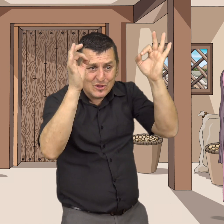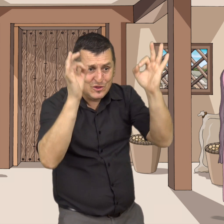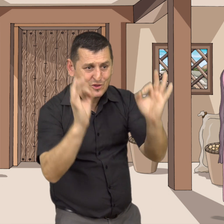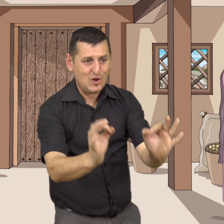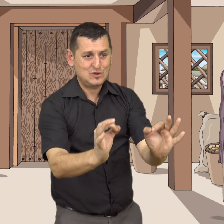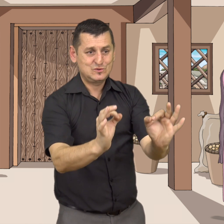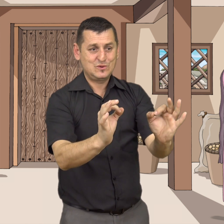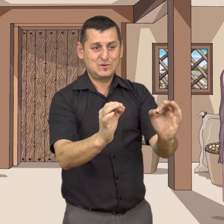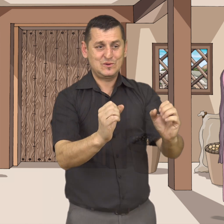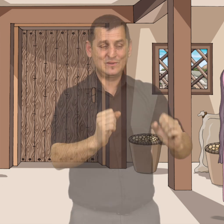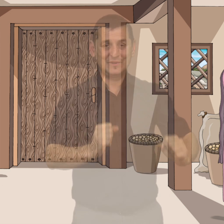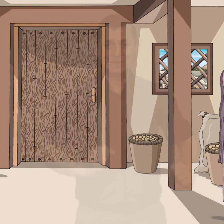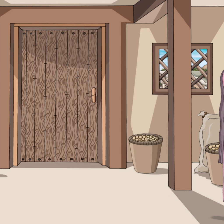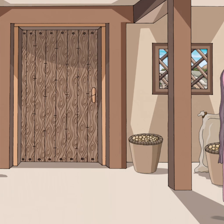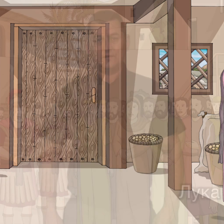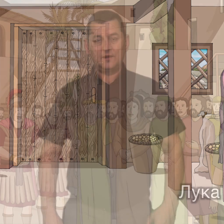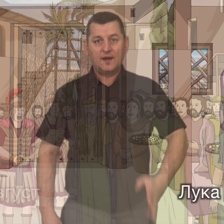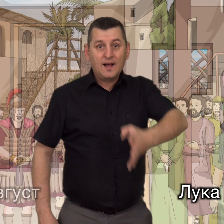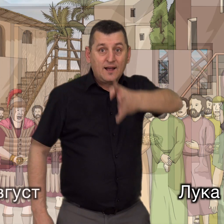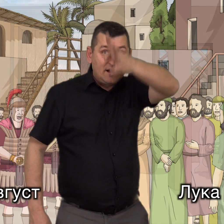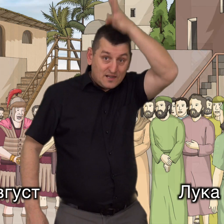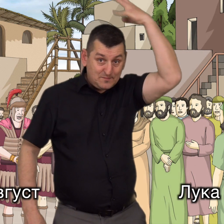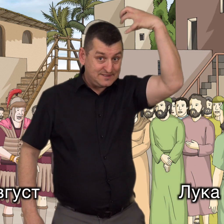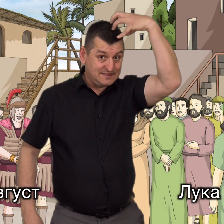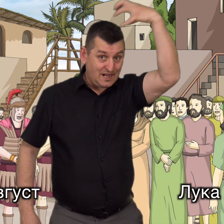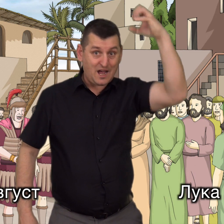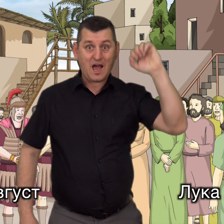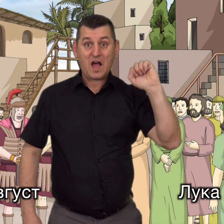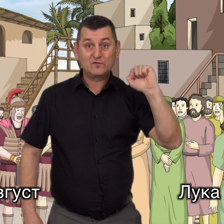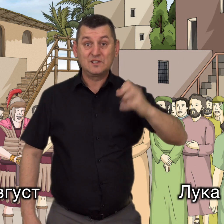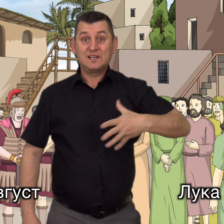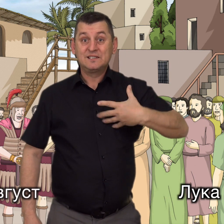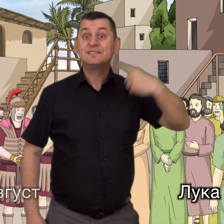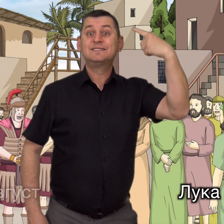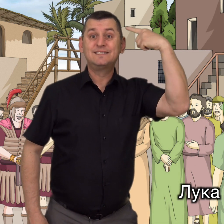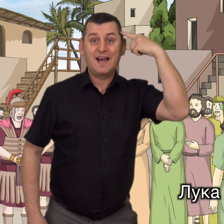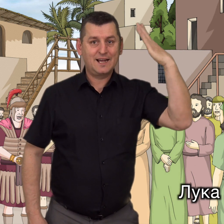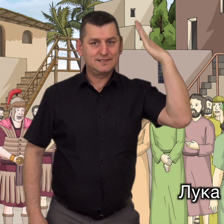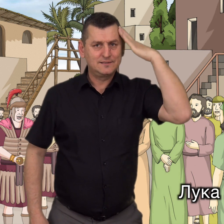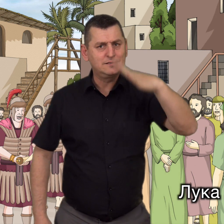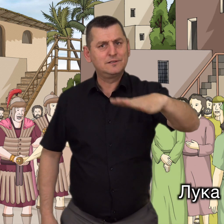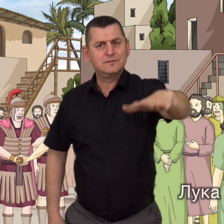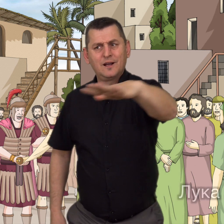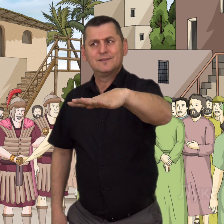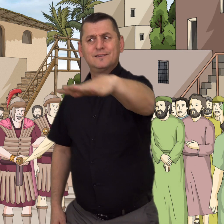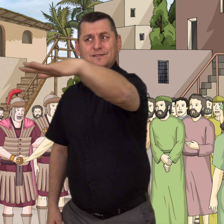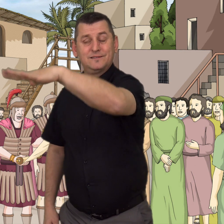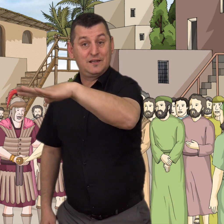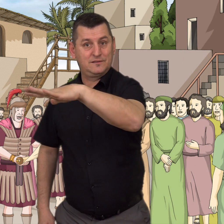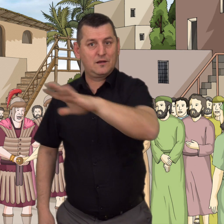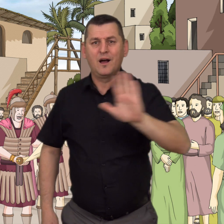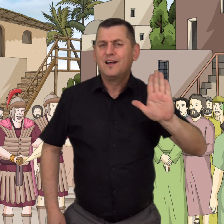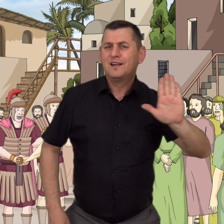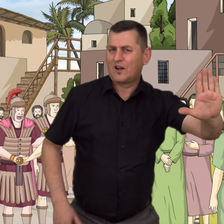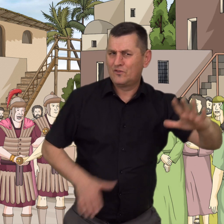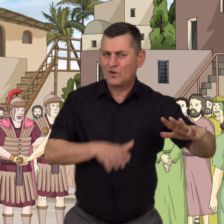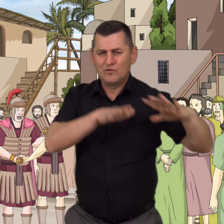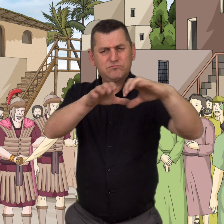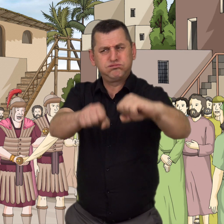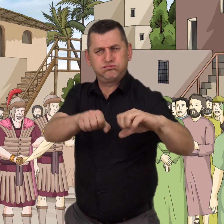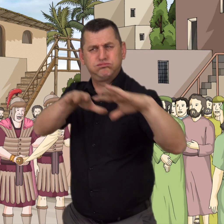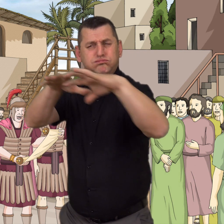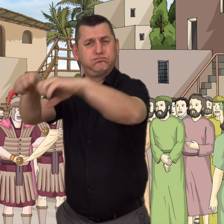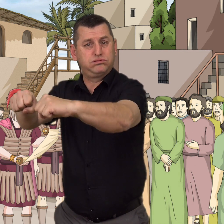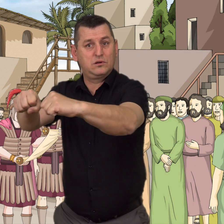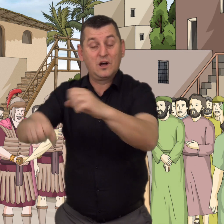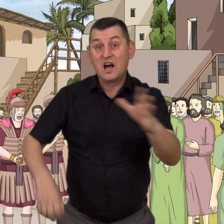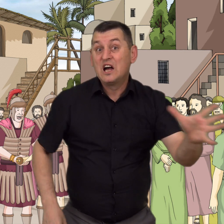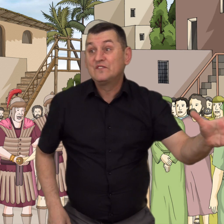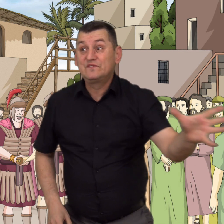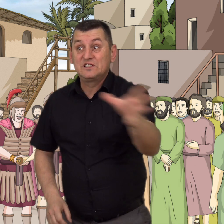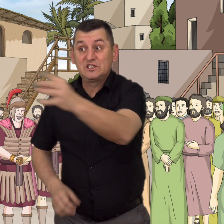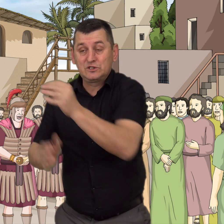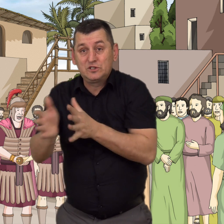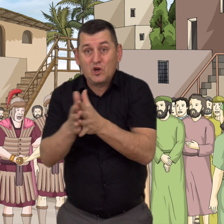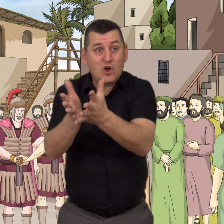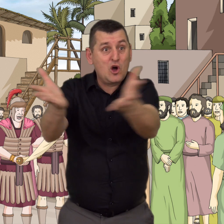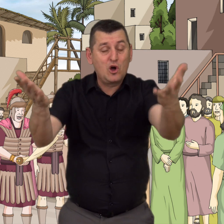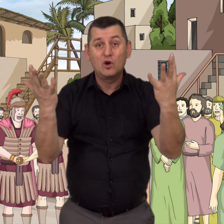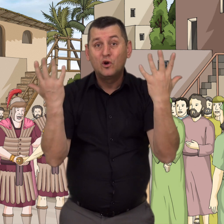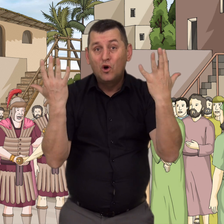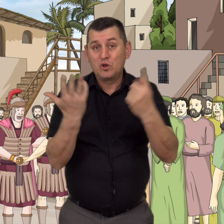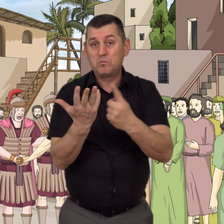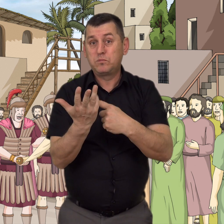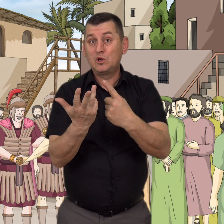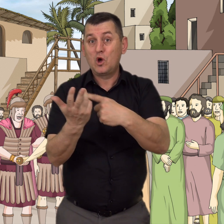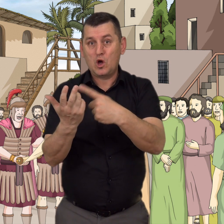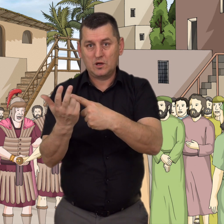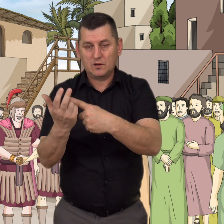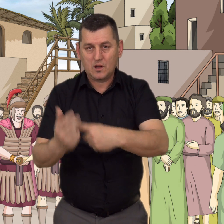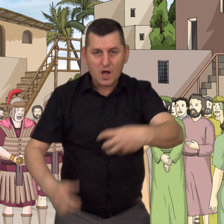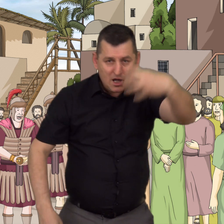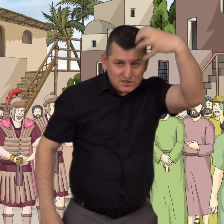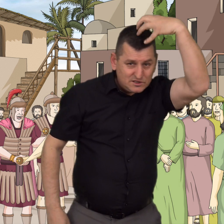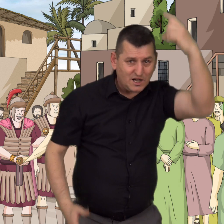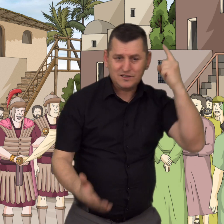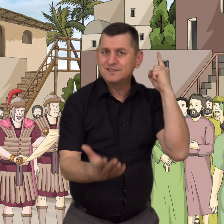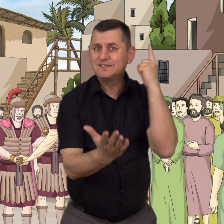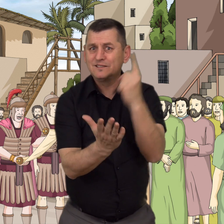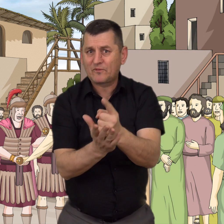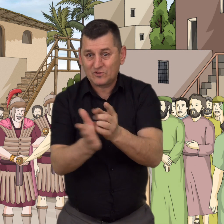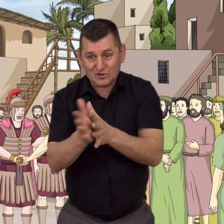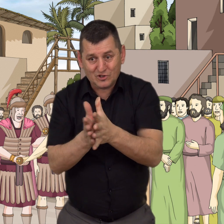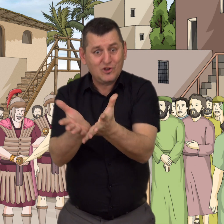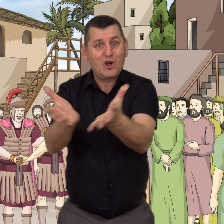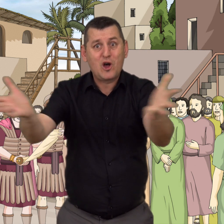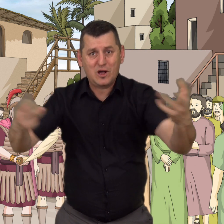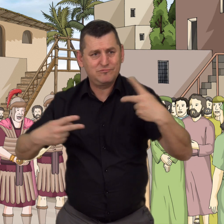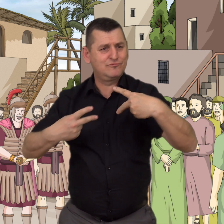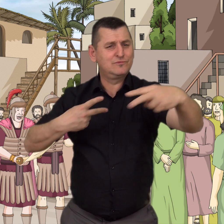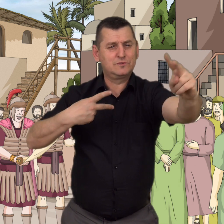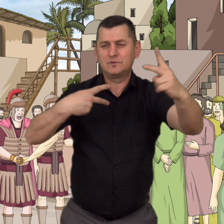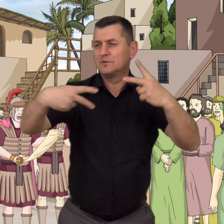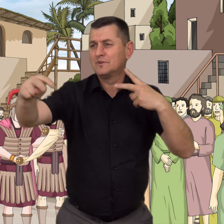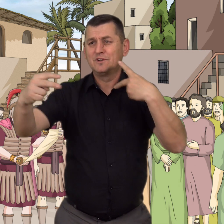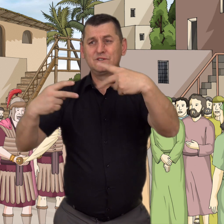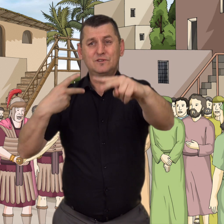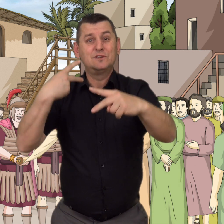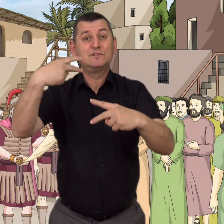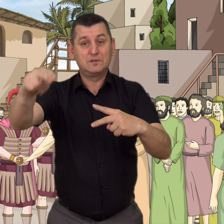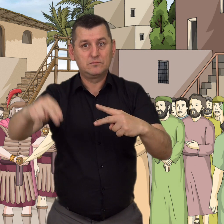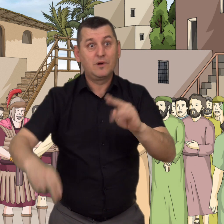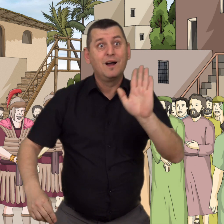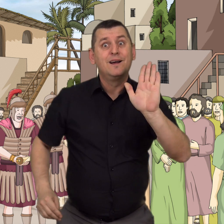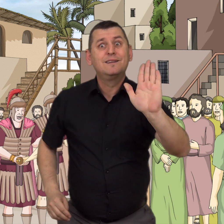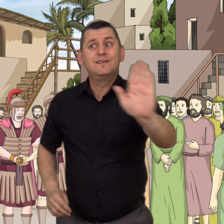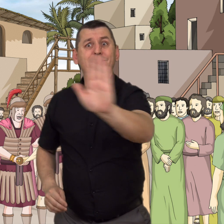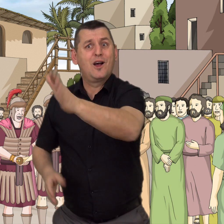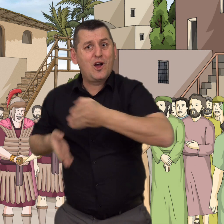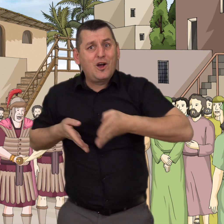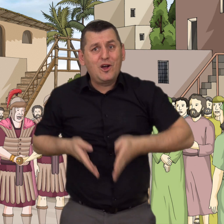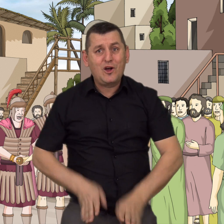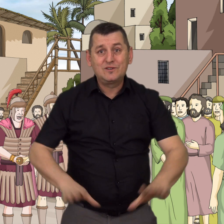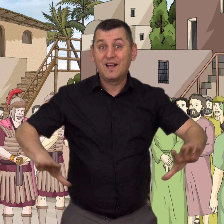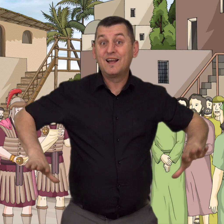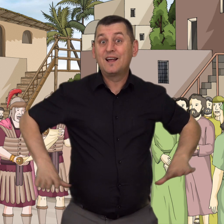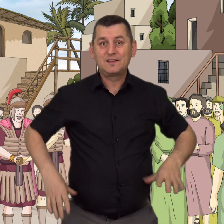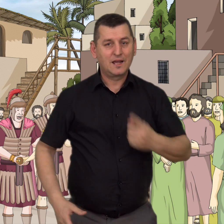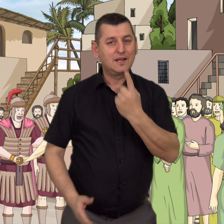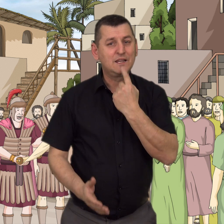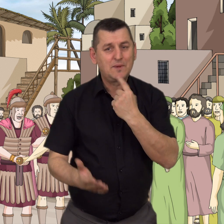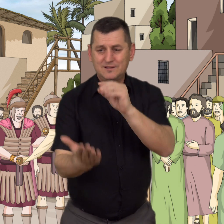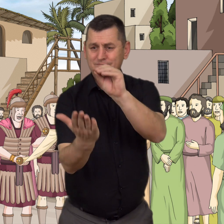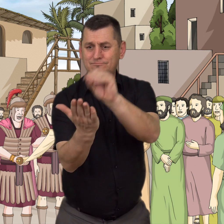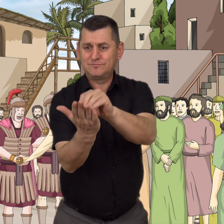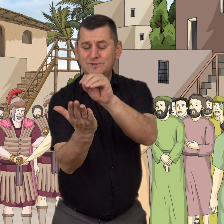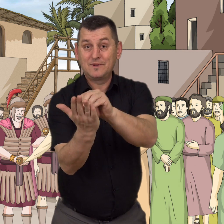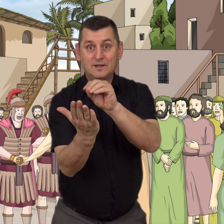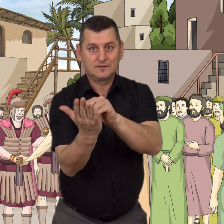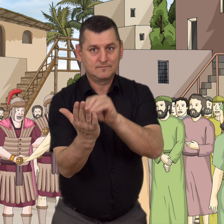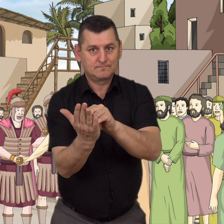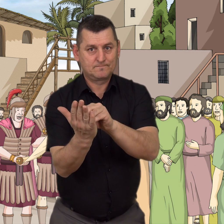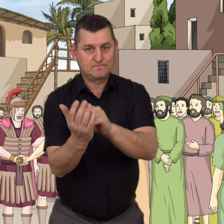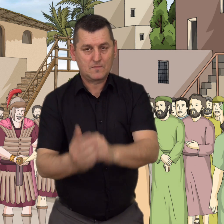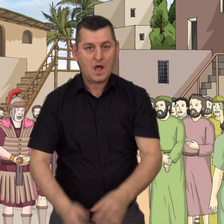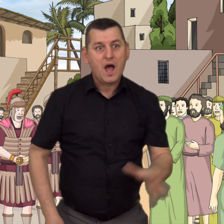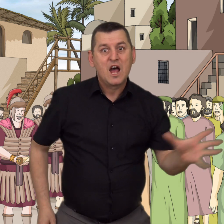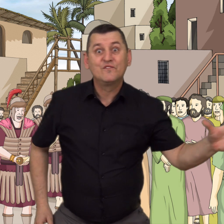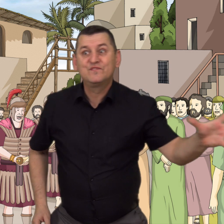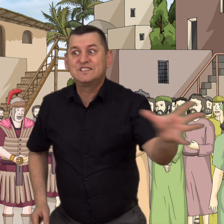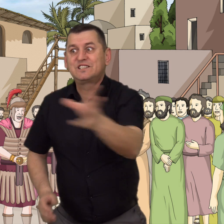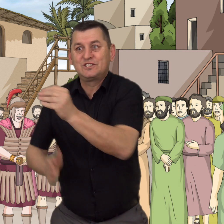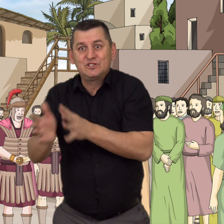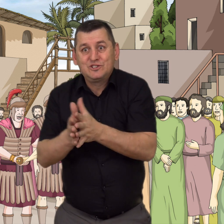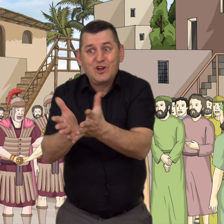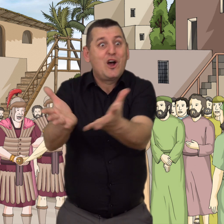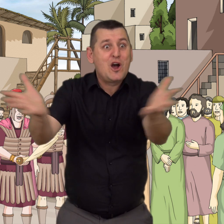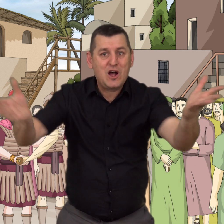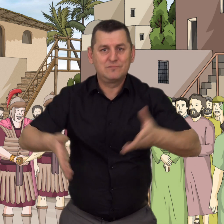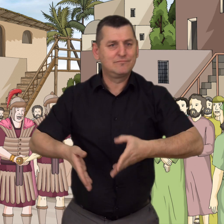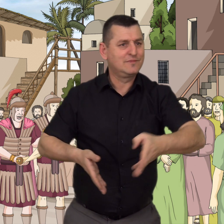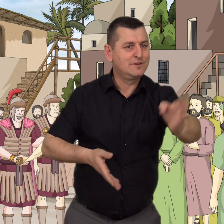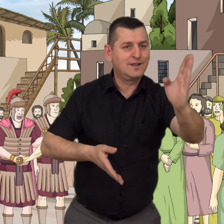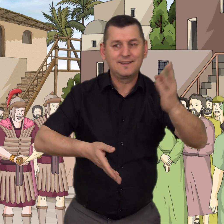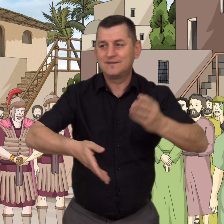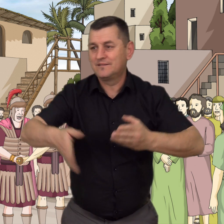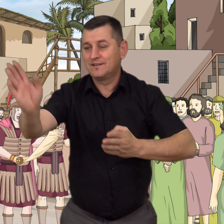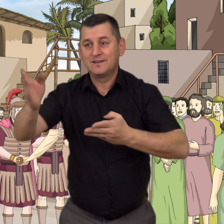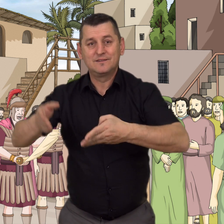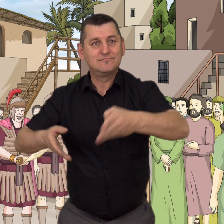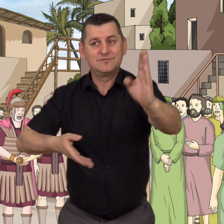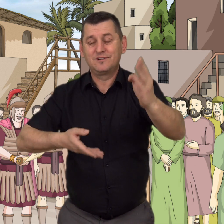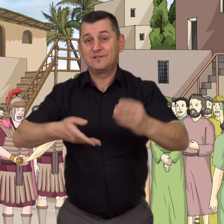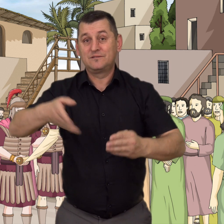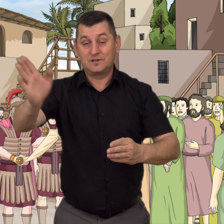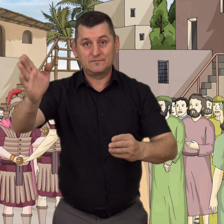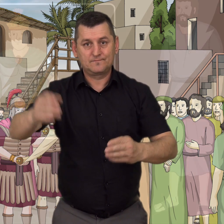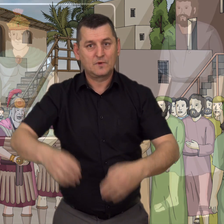Now in those days a decree went out from Caesar Augustus that a census should be taken of the whole empire. This was the first census to take place while Quirinius was governor of Syria.